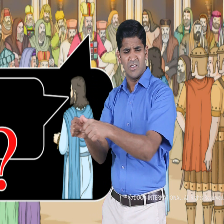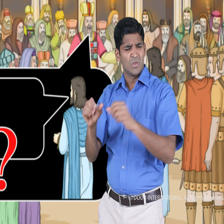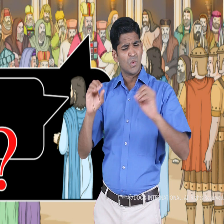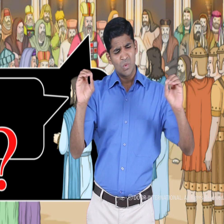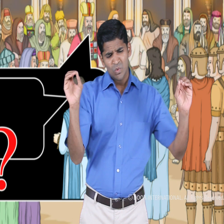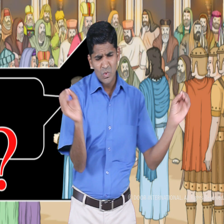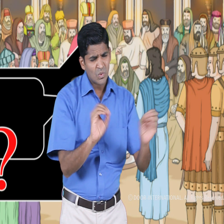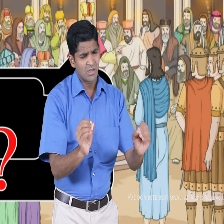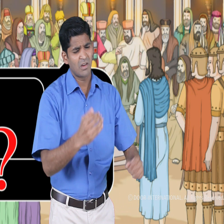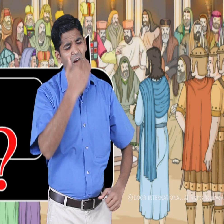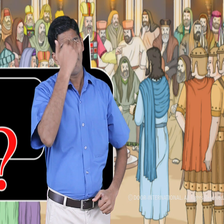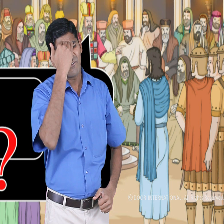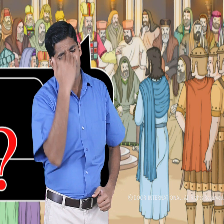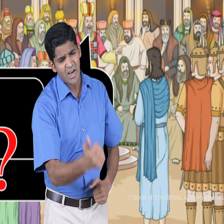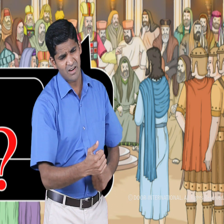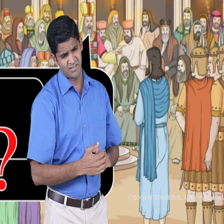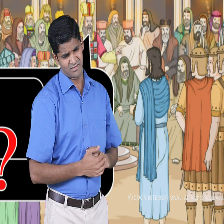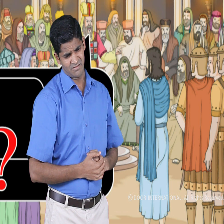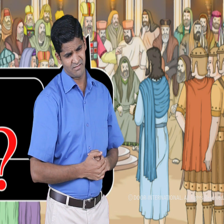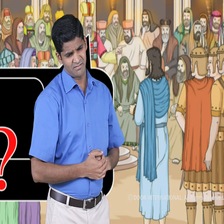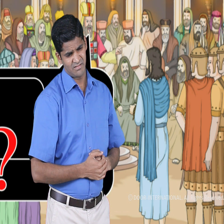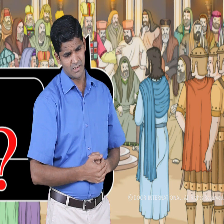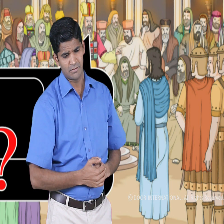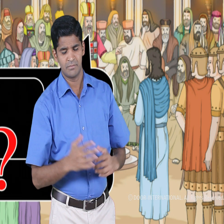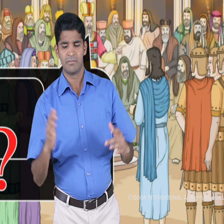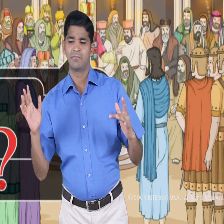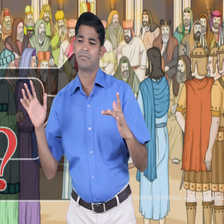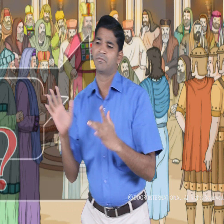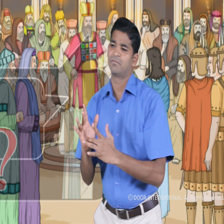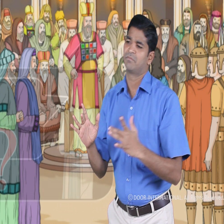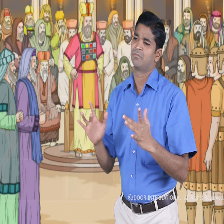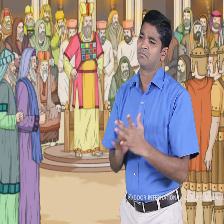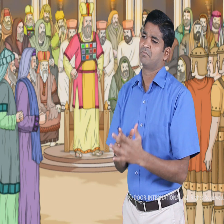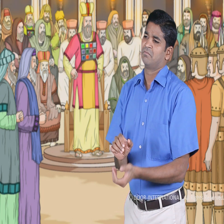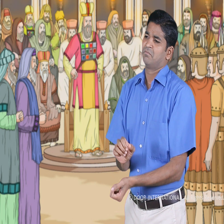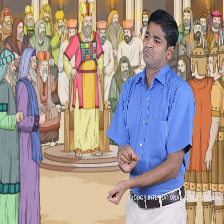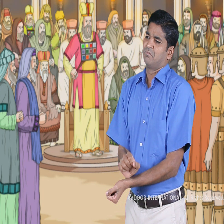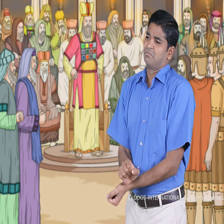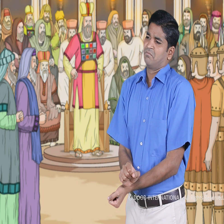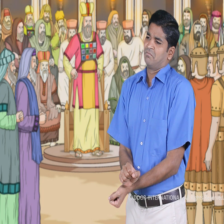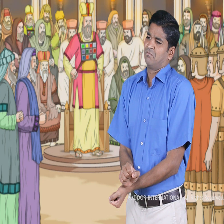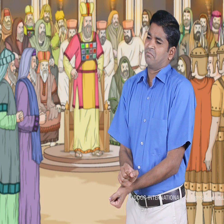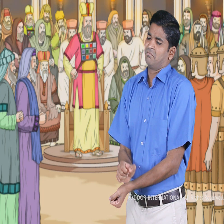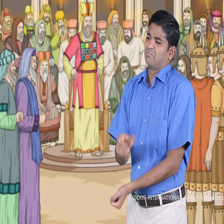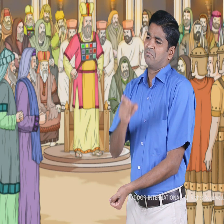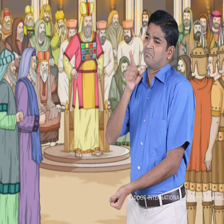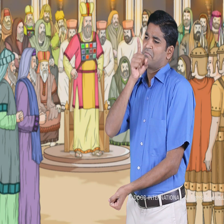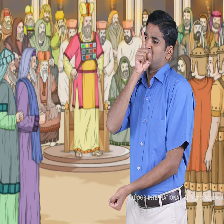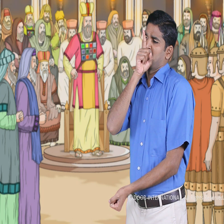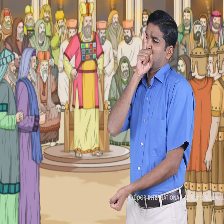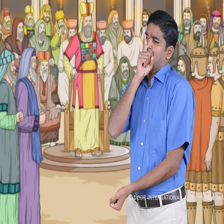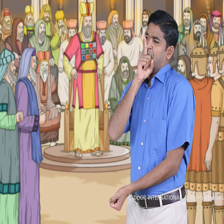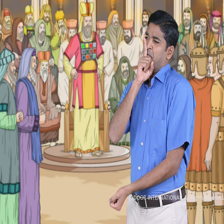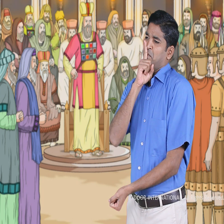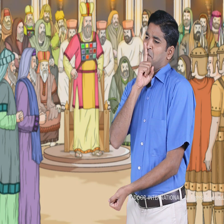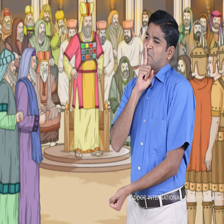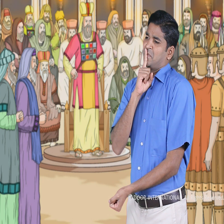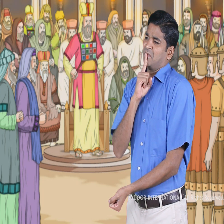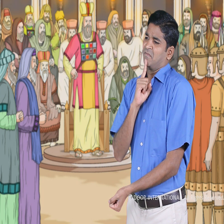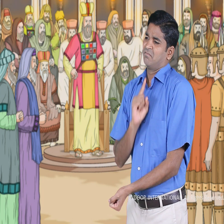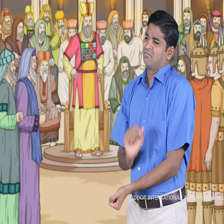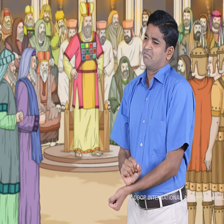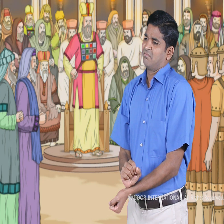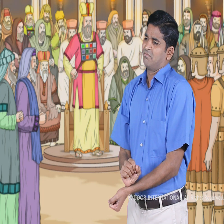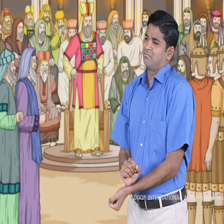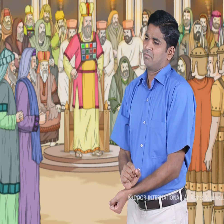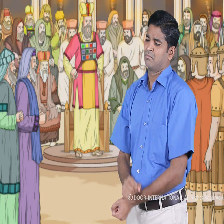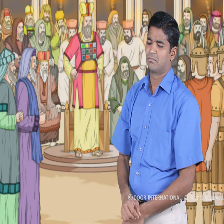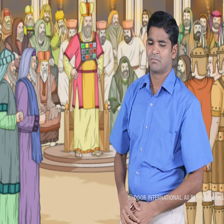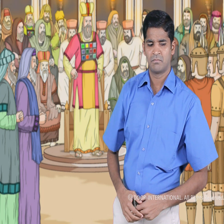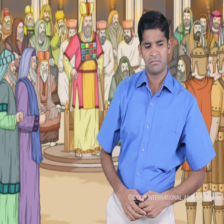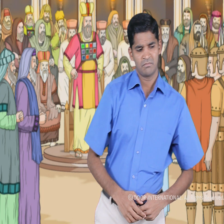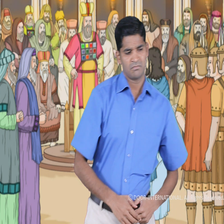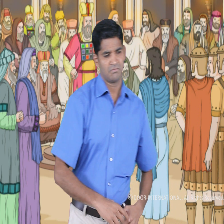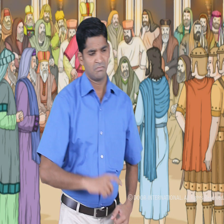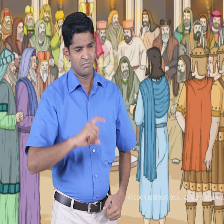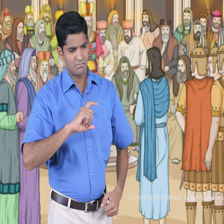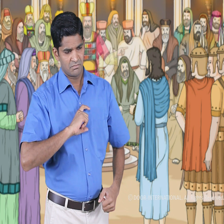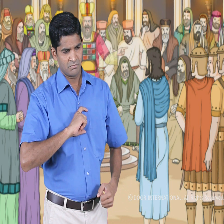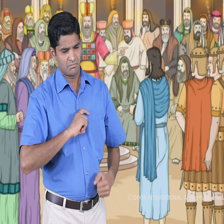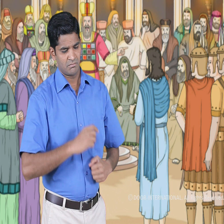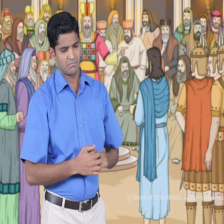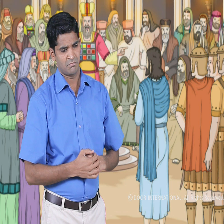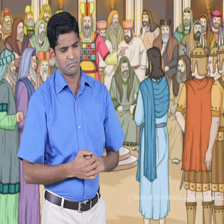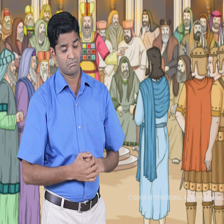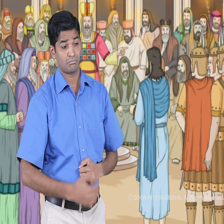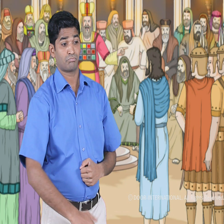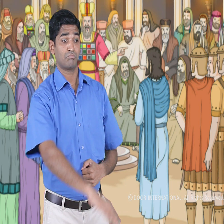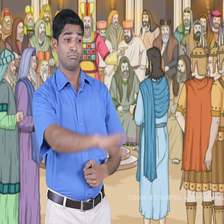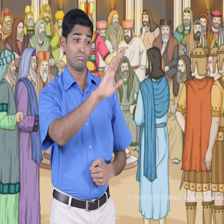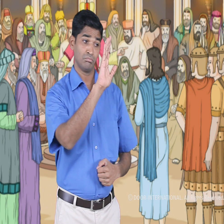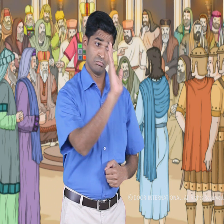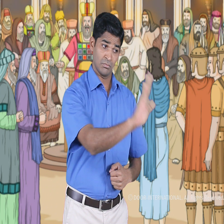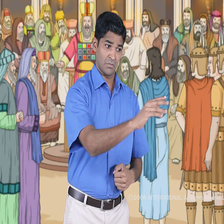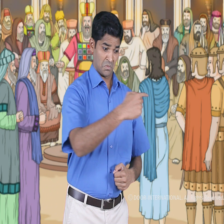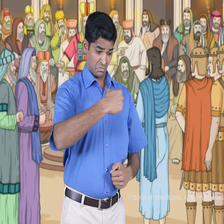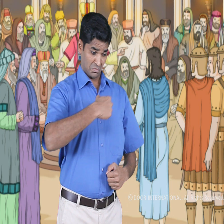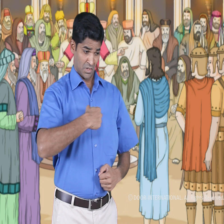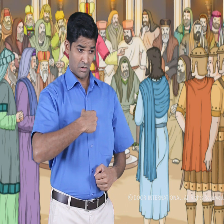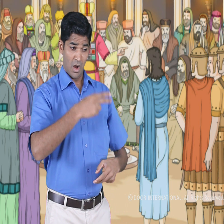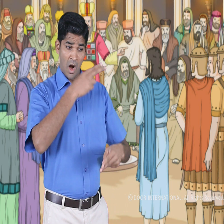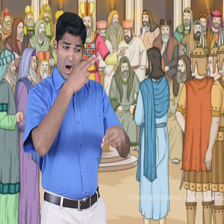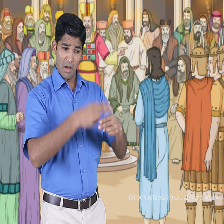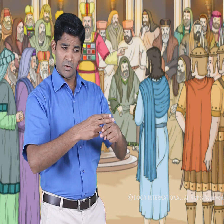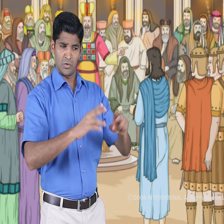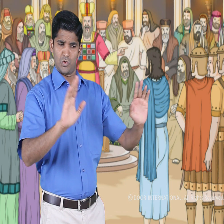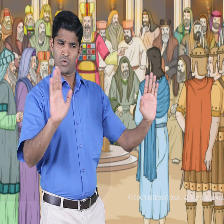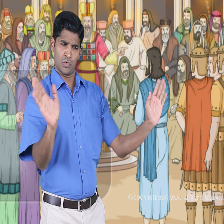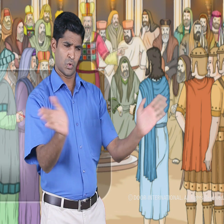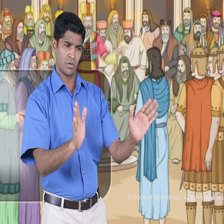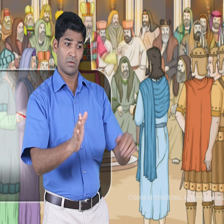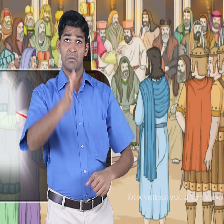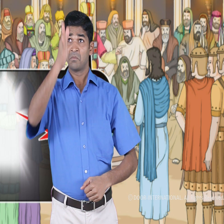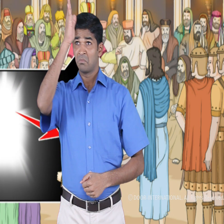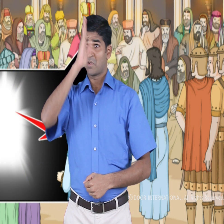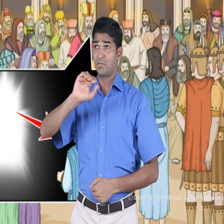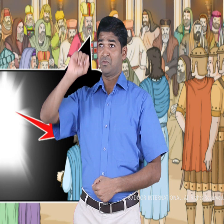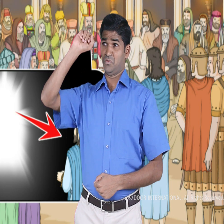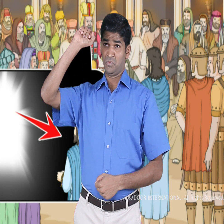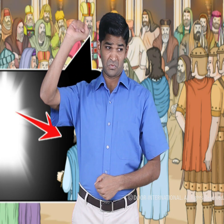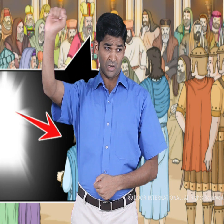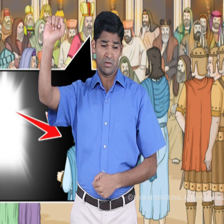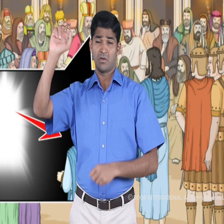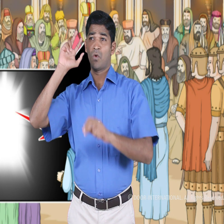What are these men testifying against You?” But Jesus remained silent.